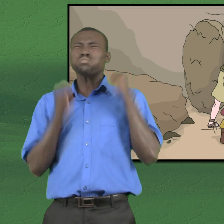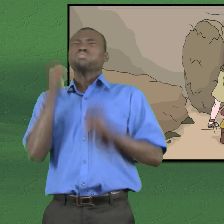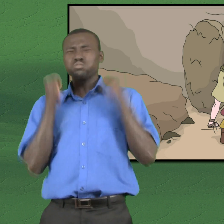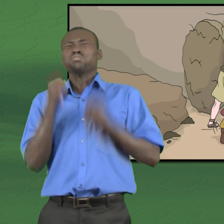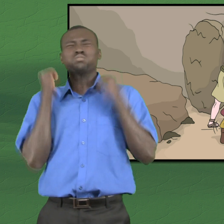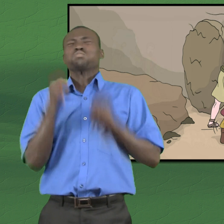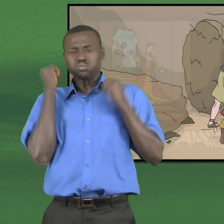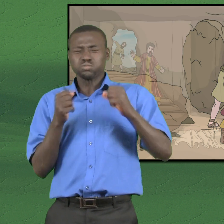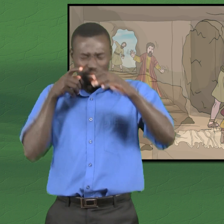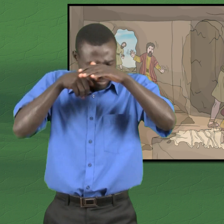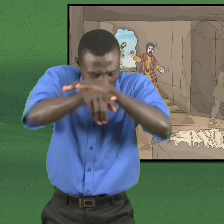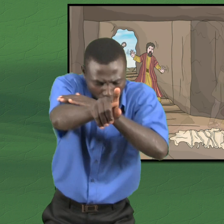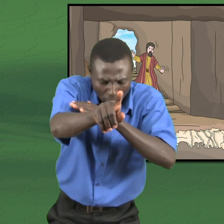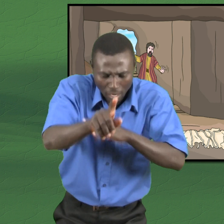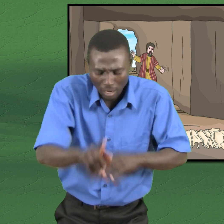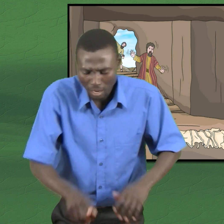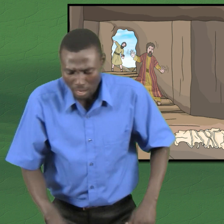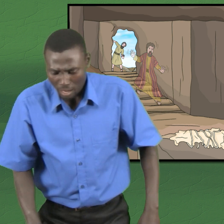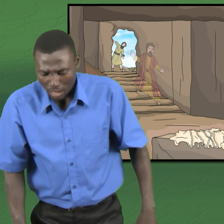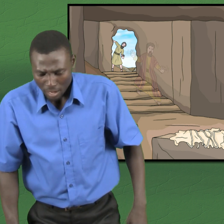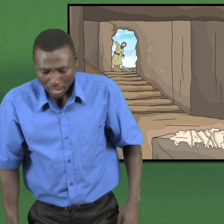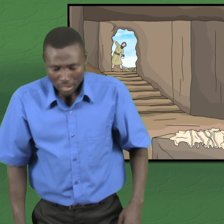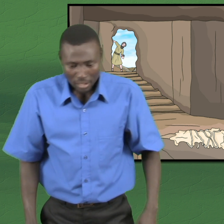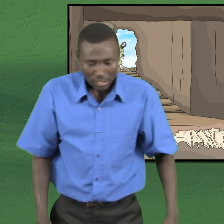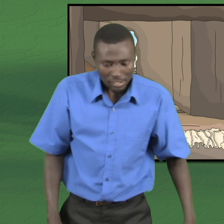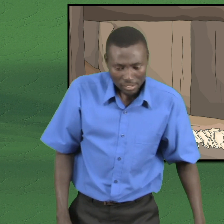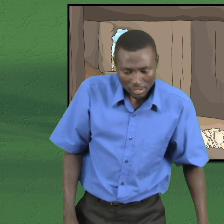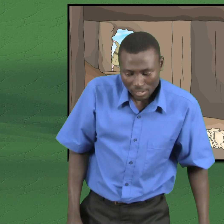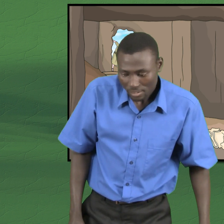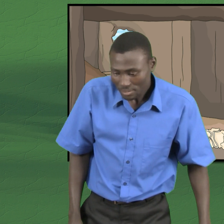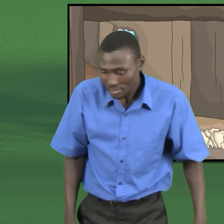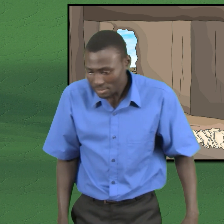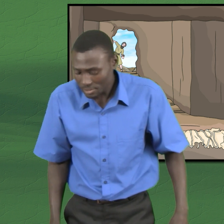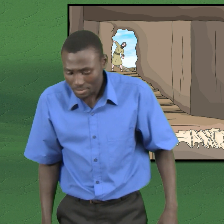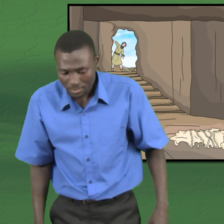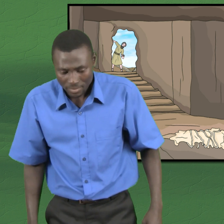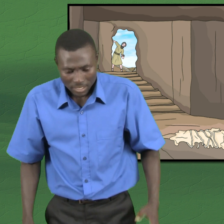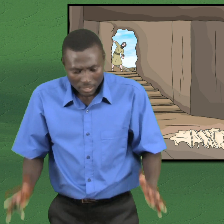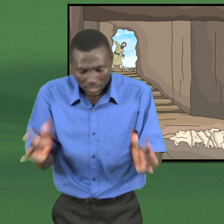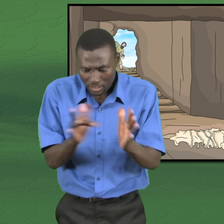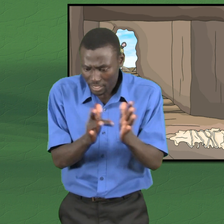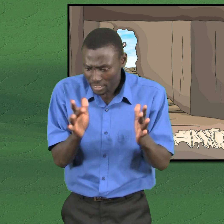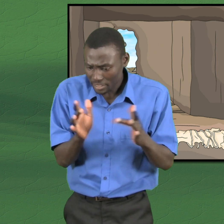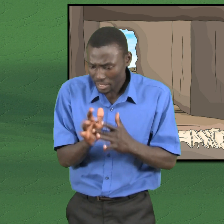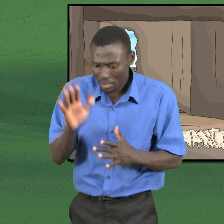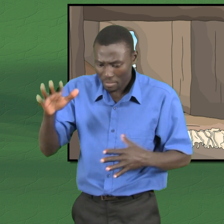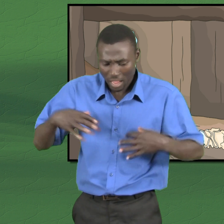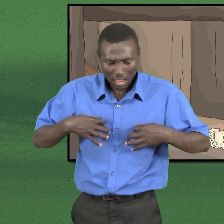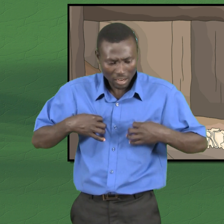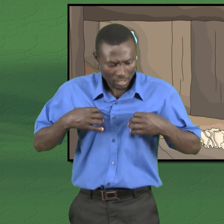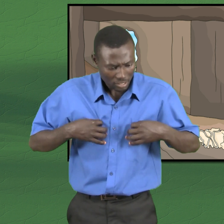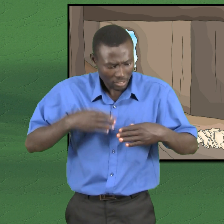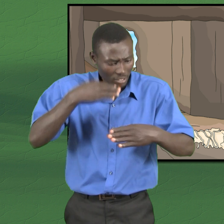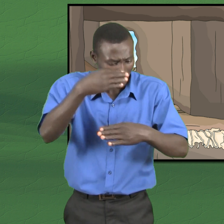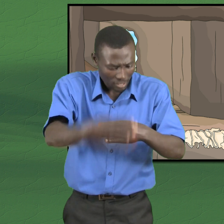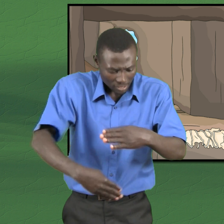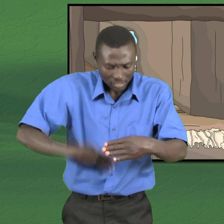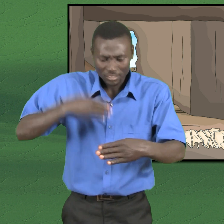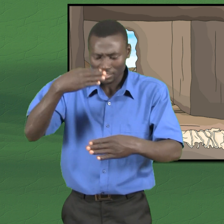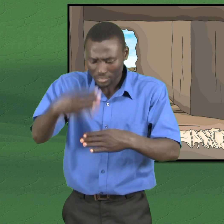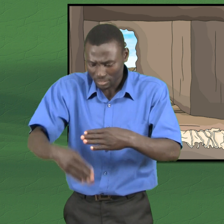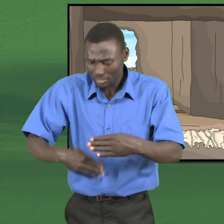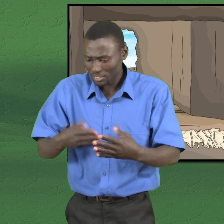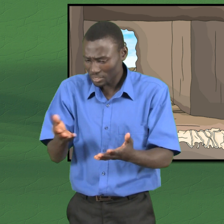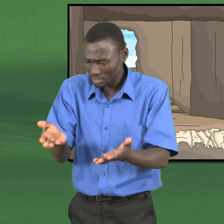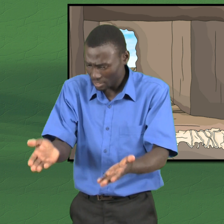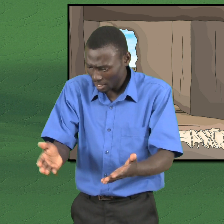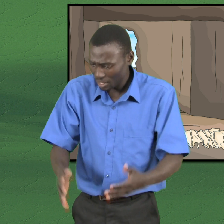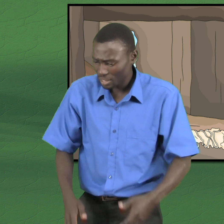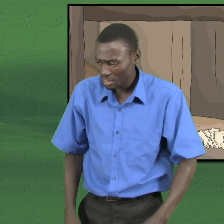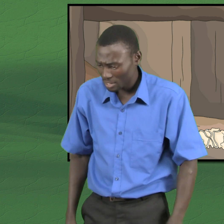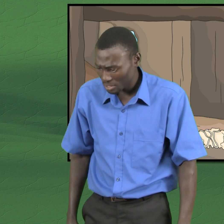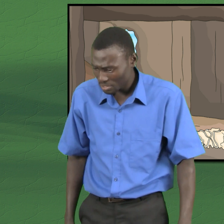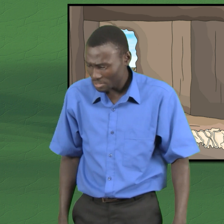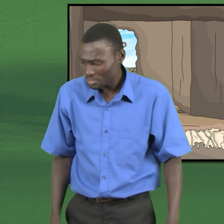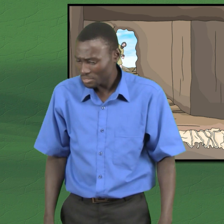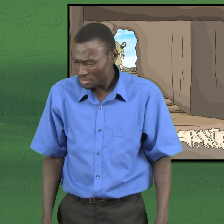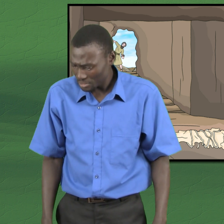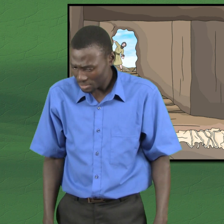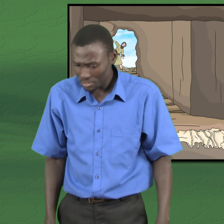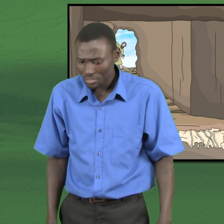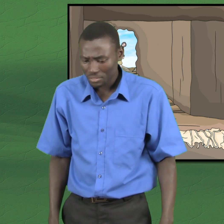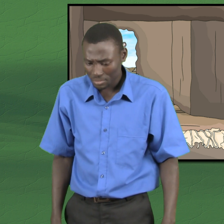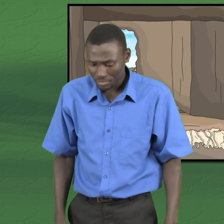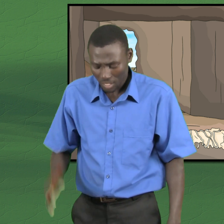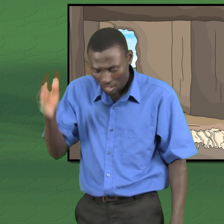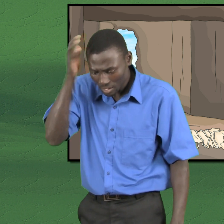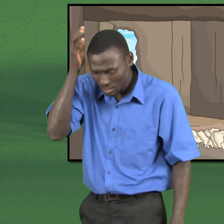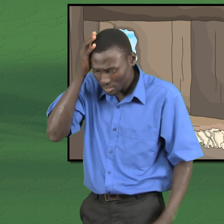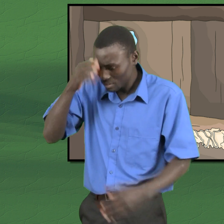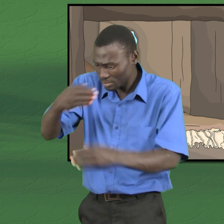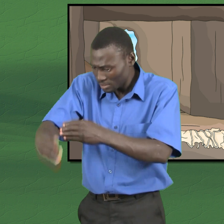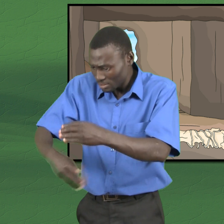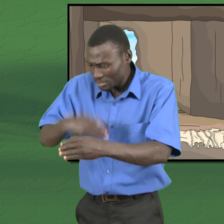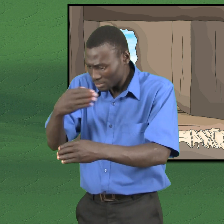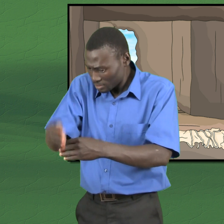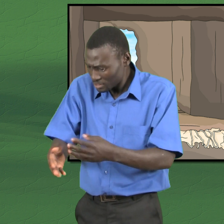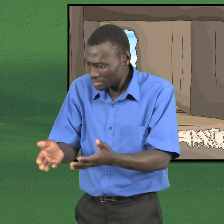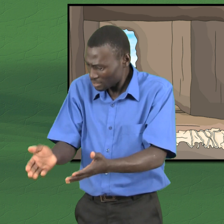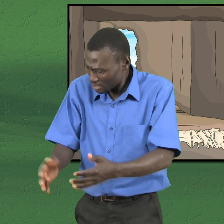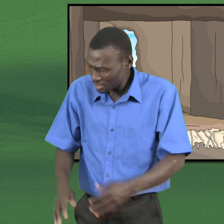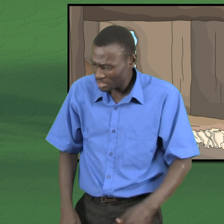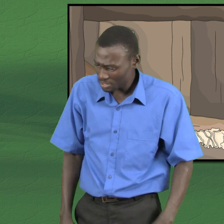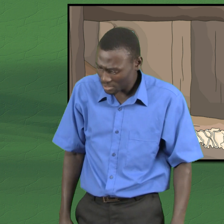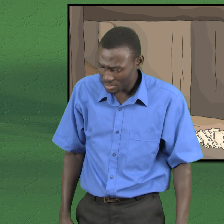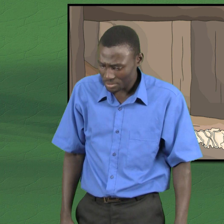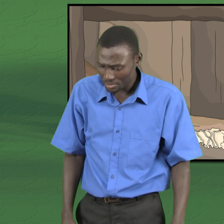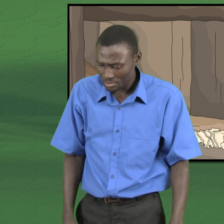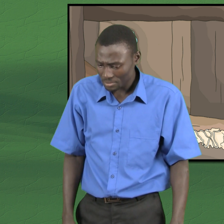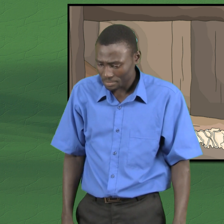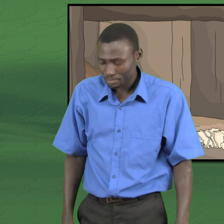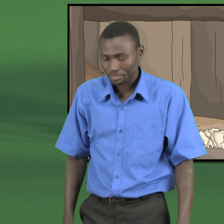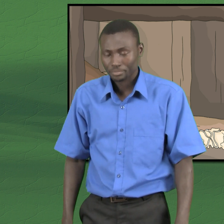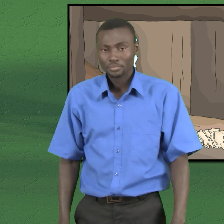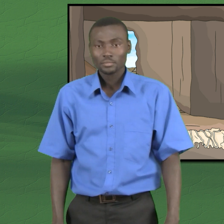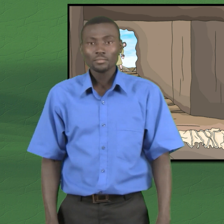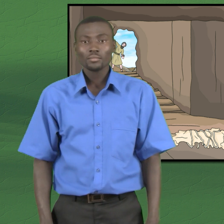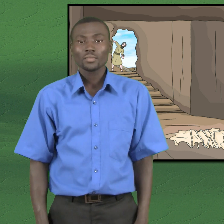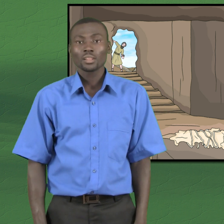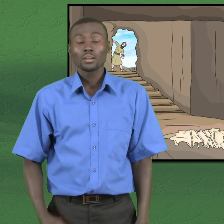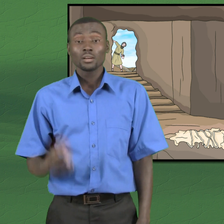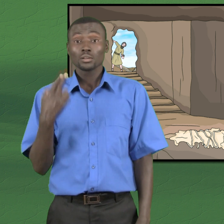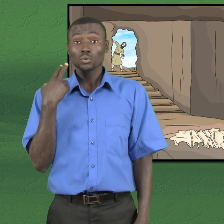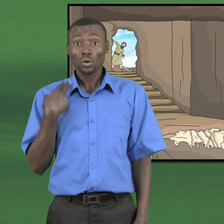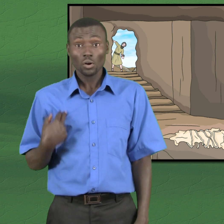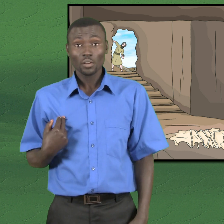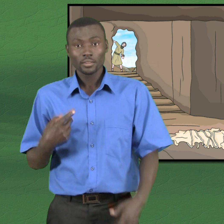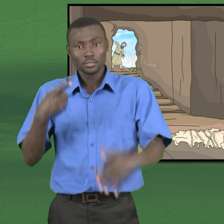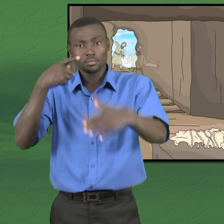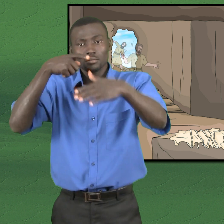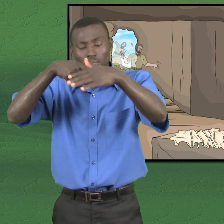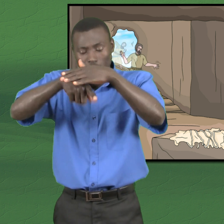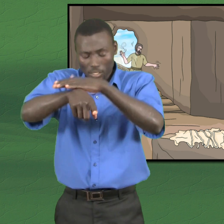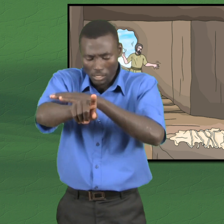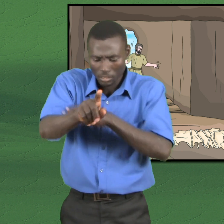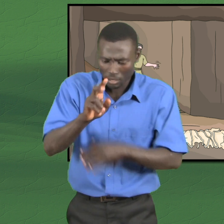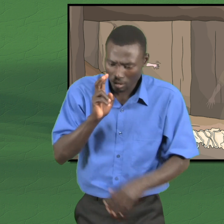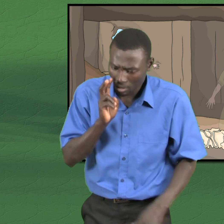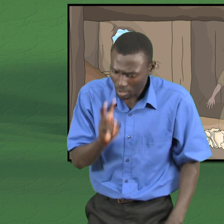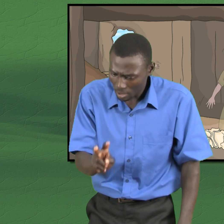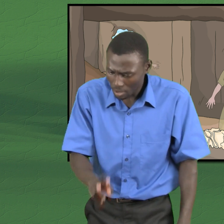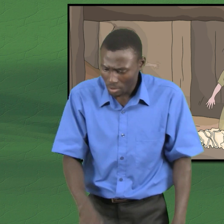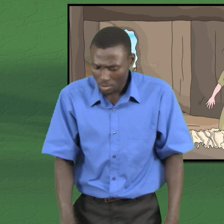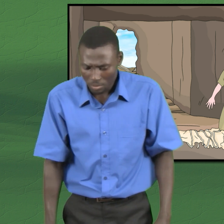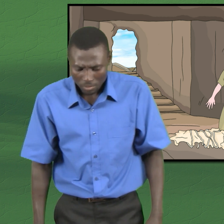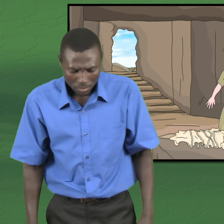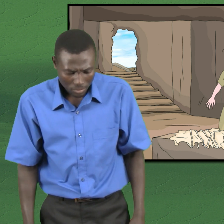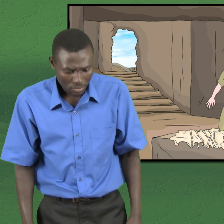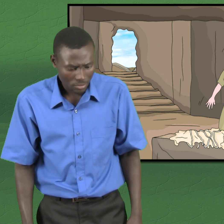He entered the tomb and saw the linen cloths lying there. The cloth that had been around Jesus’ head was rolled up, lying separate from the linen cloths.